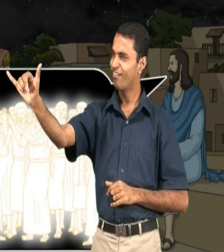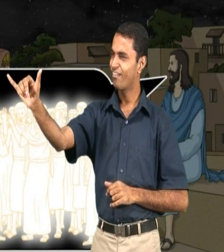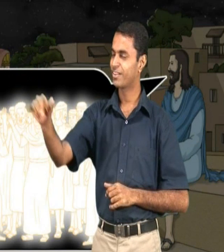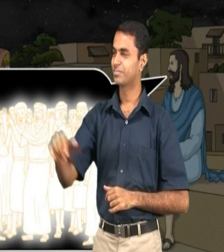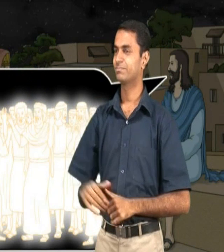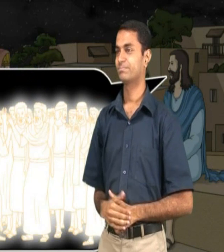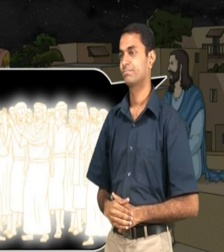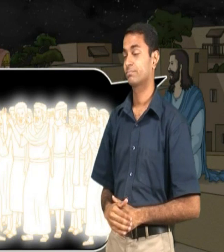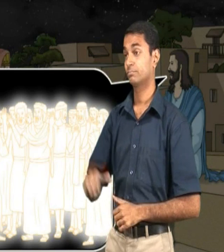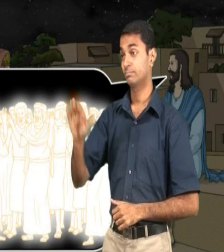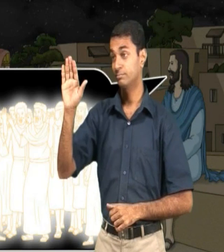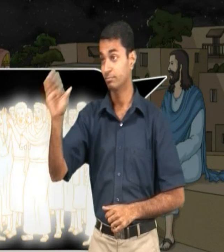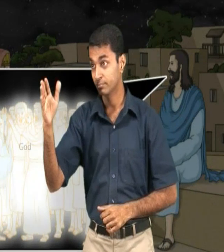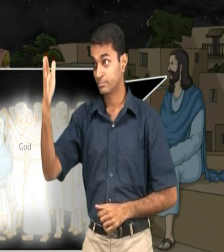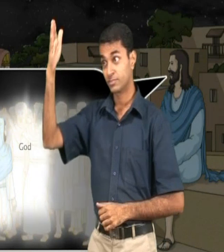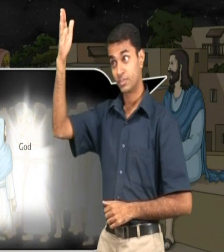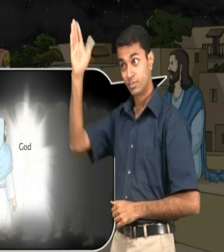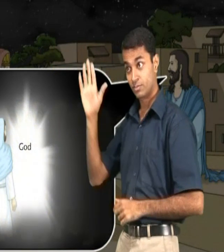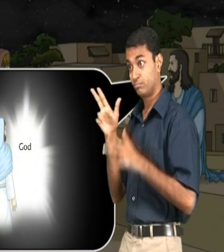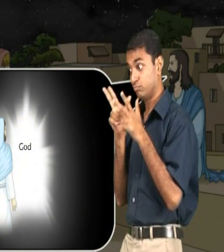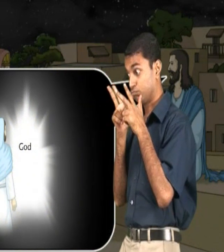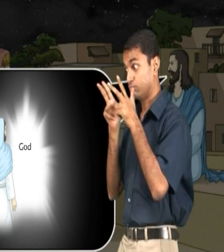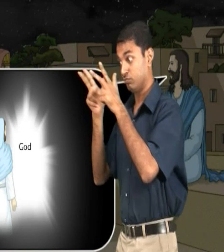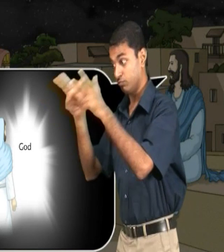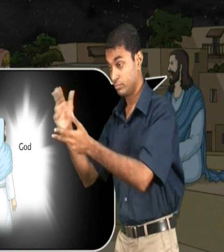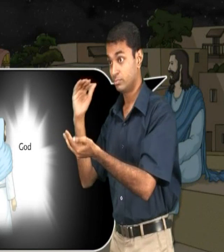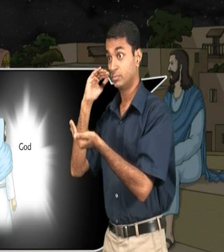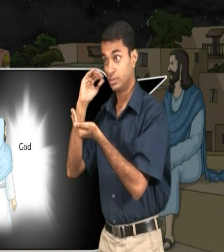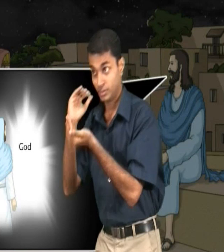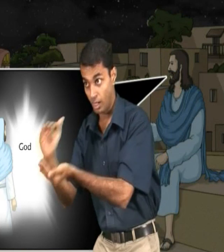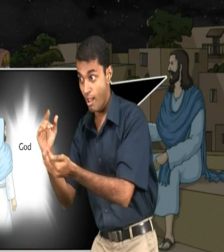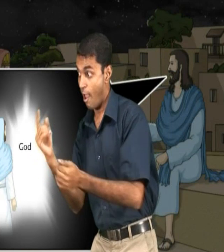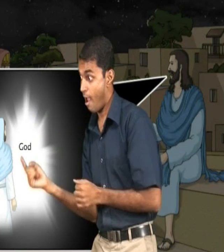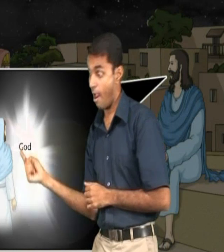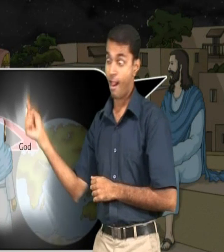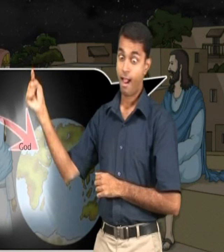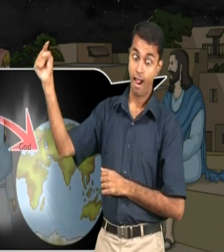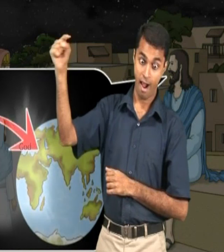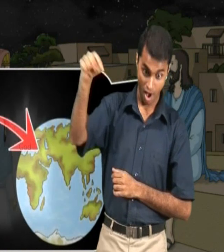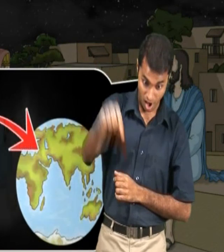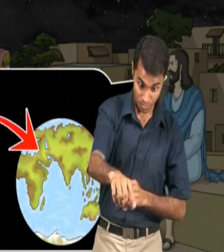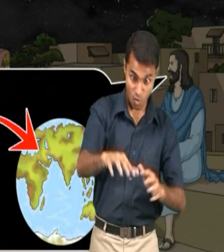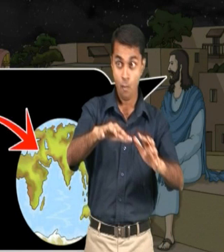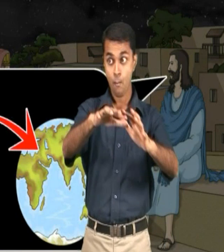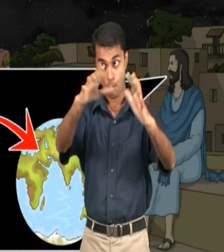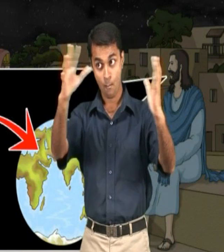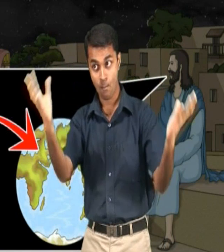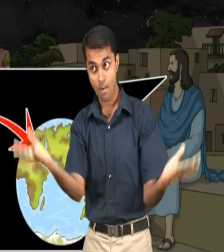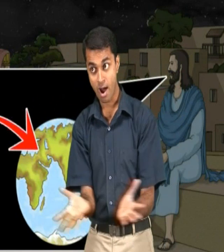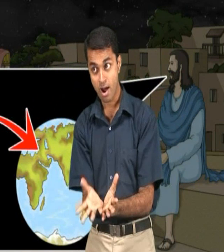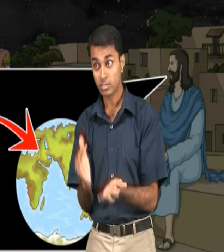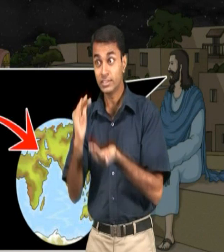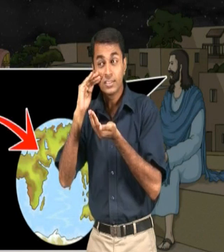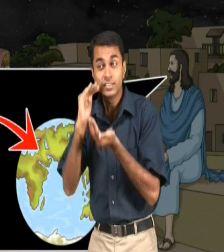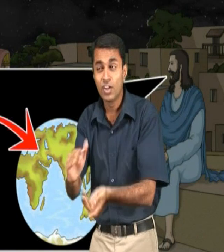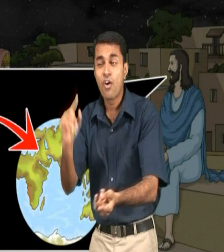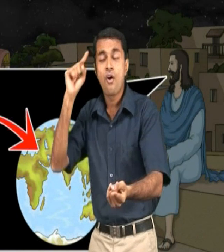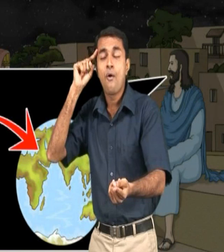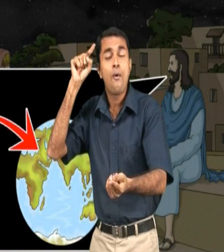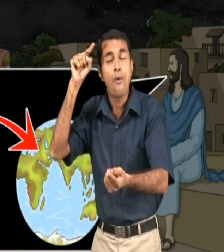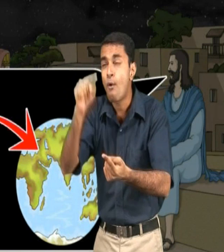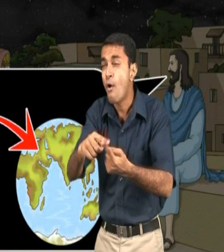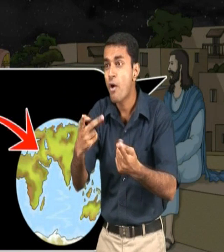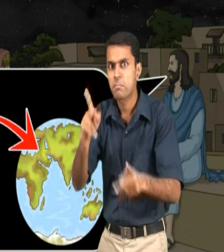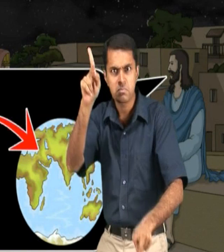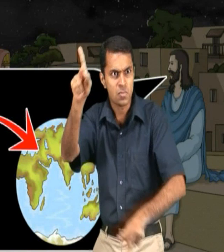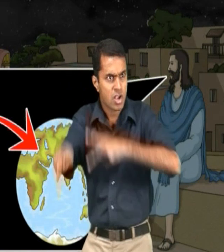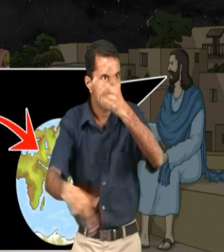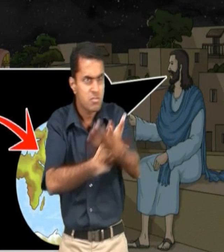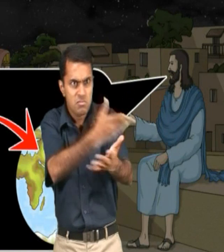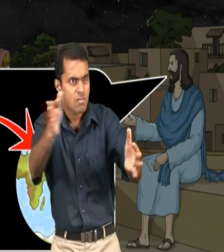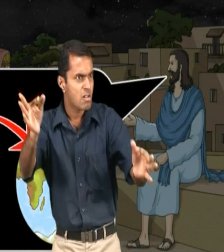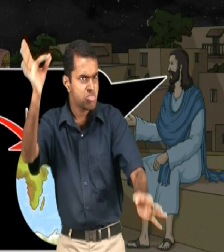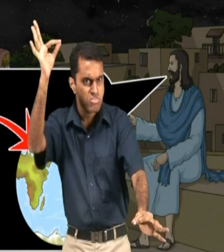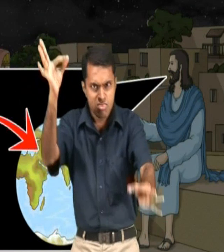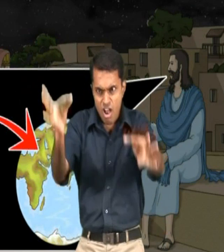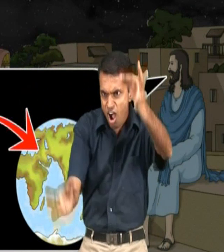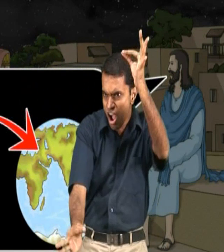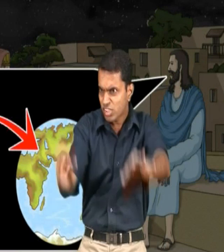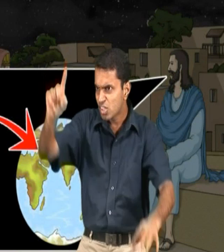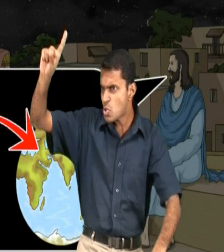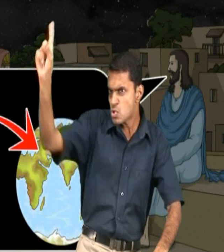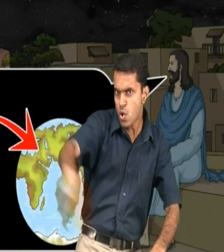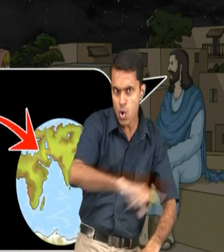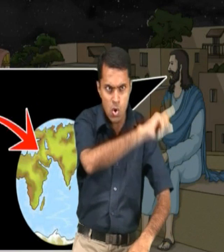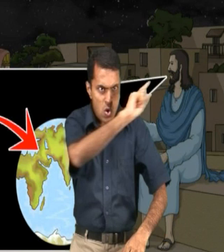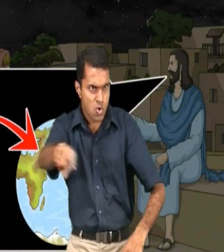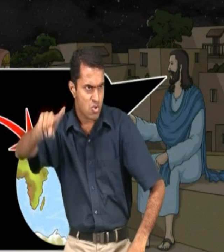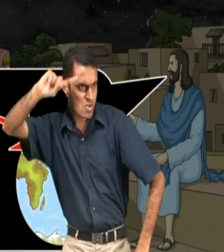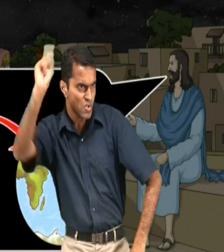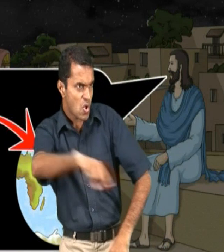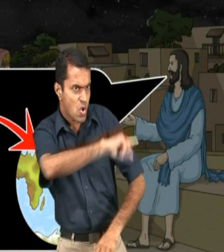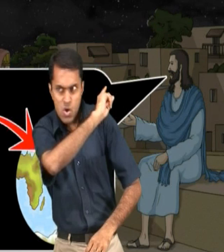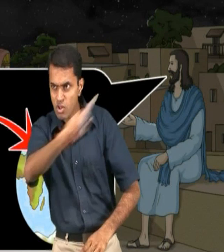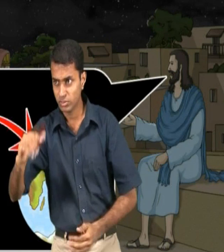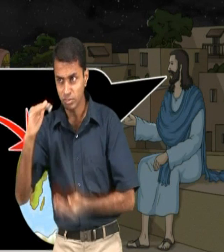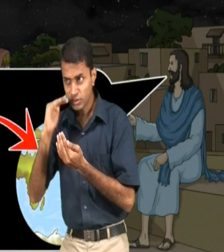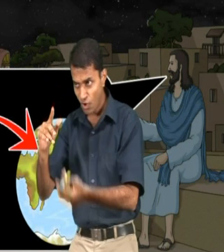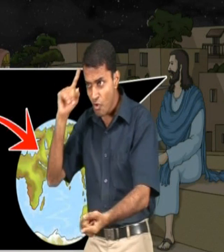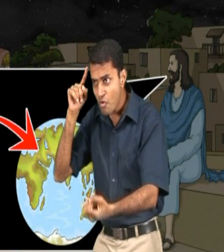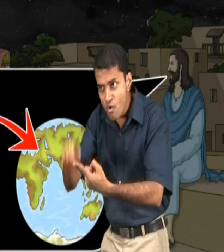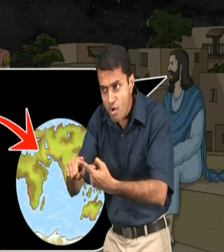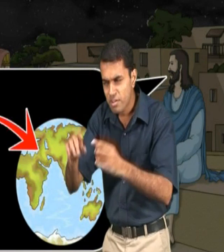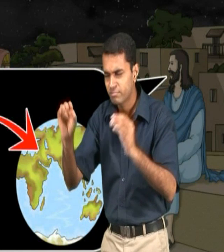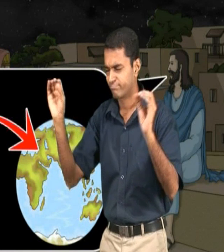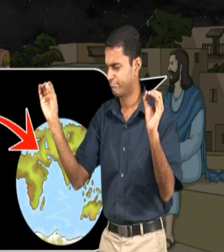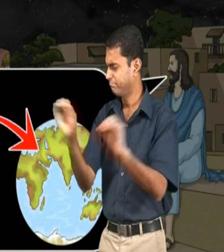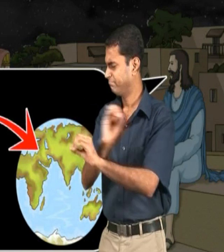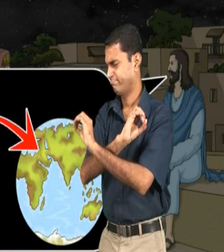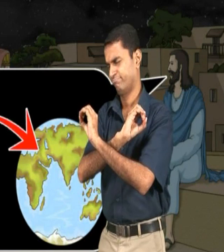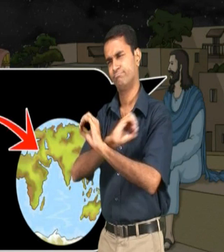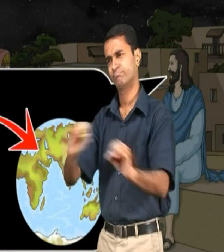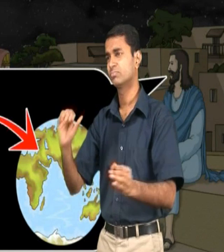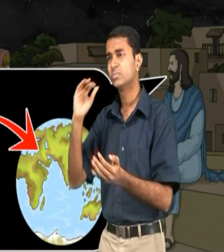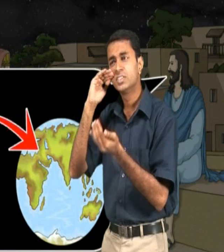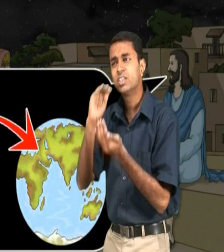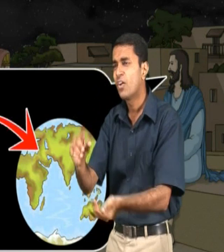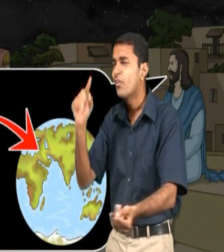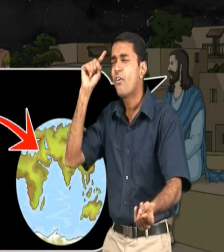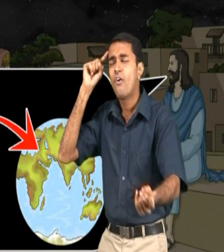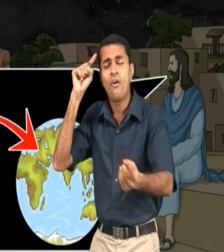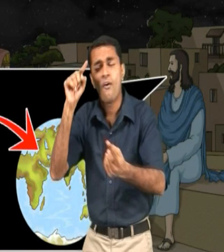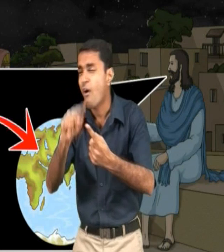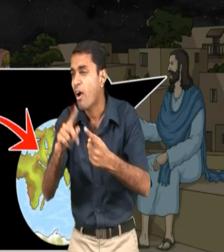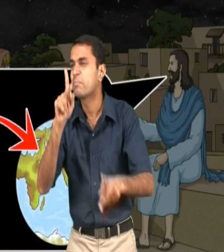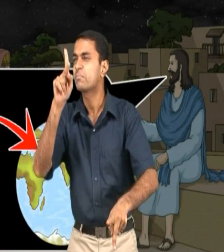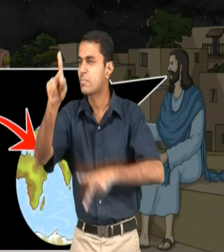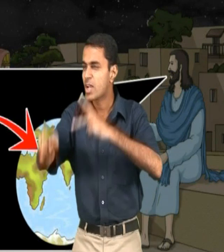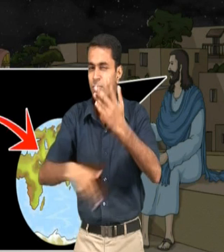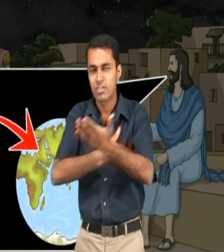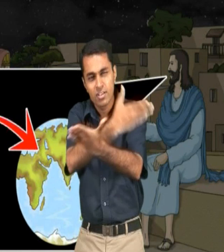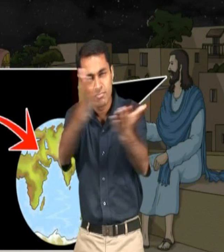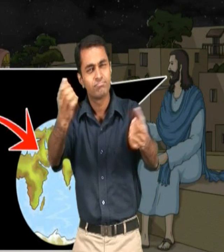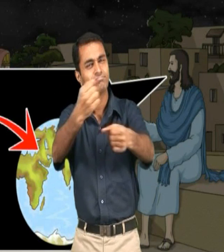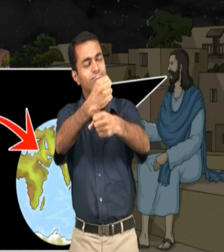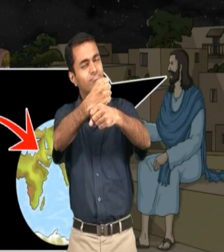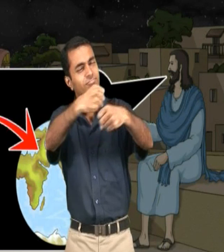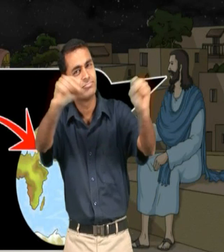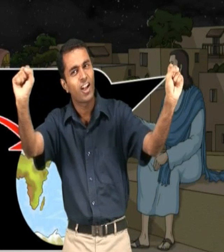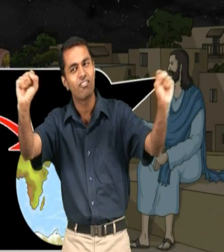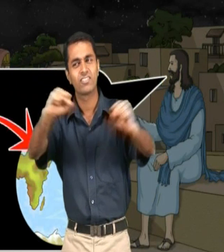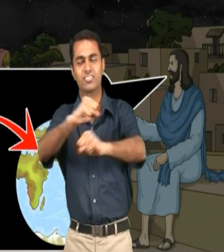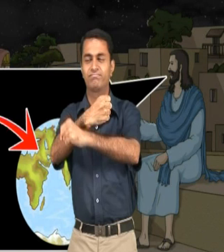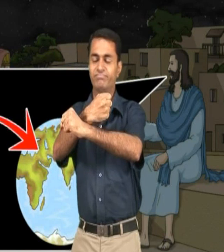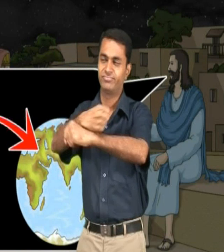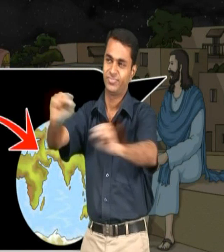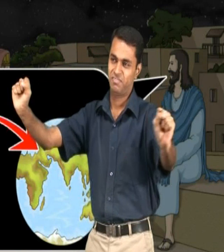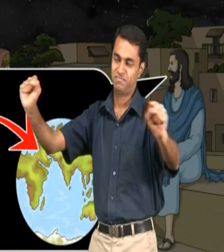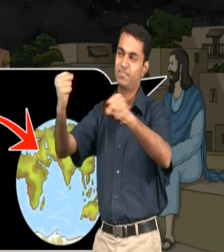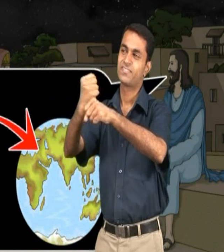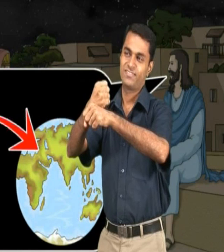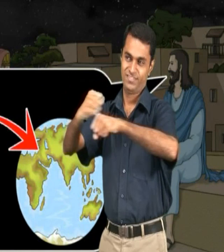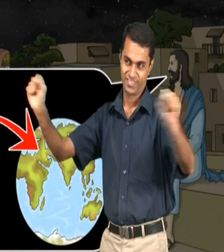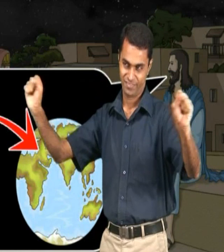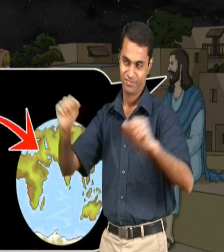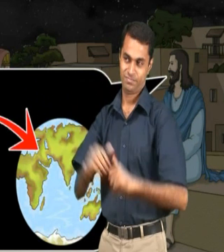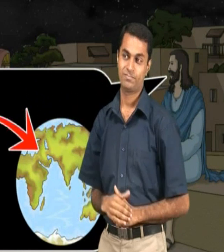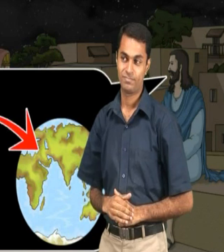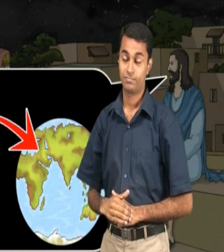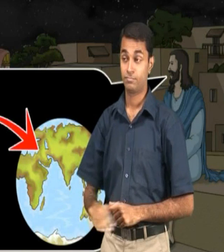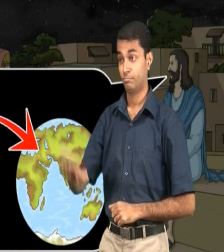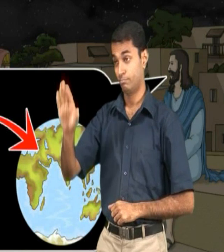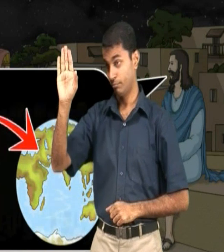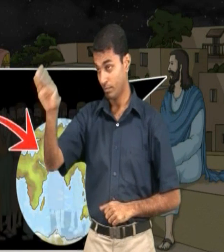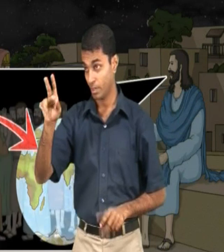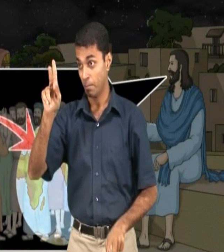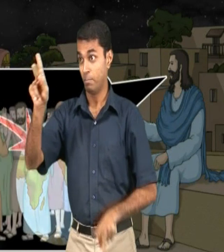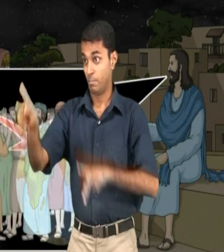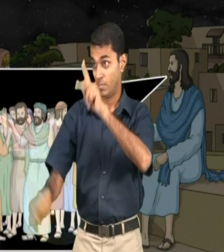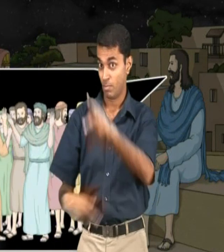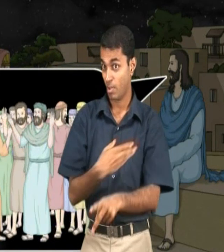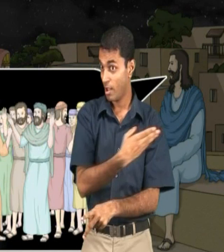For God did not send His Son into the world to condemn the world, but to save the world through Him.